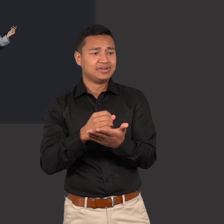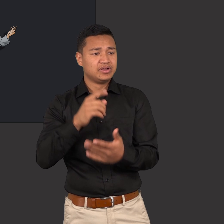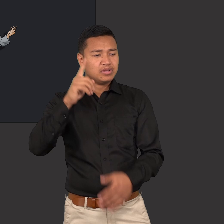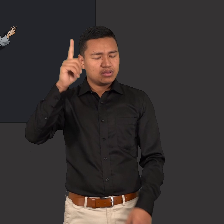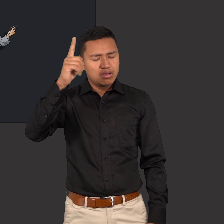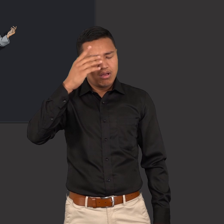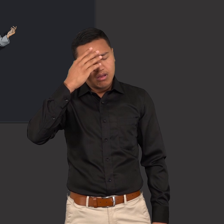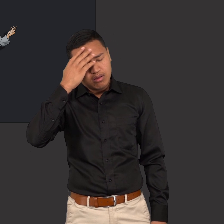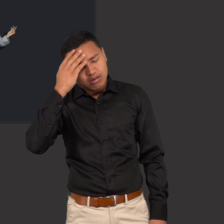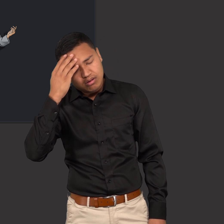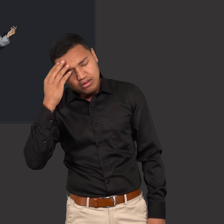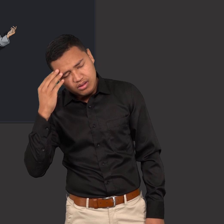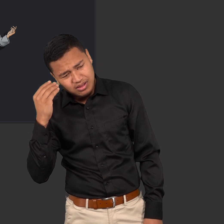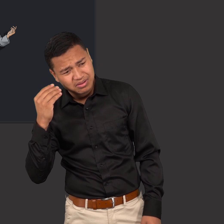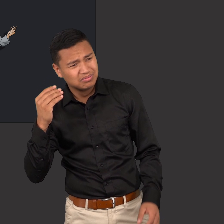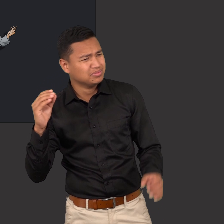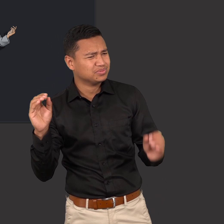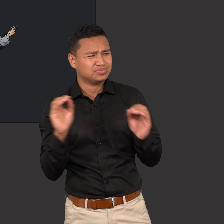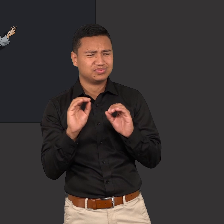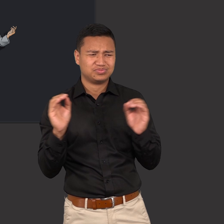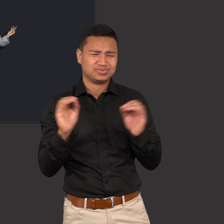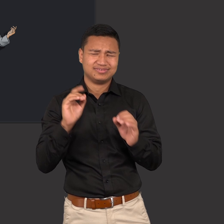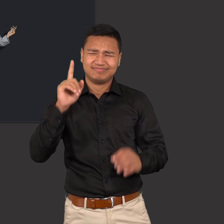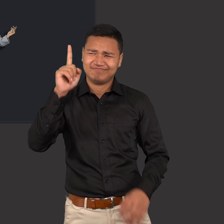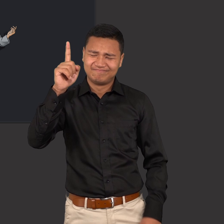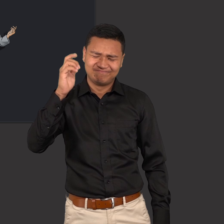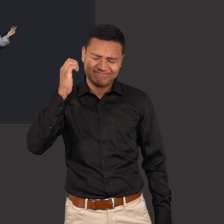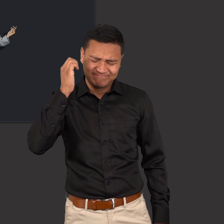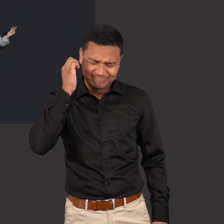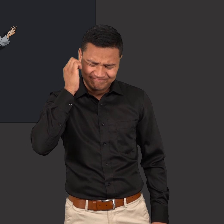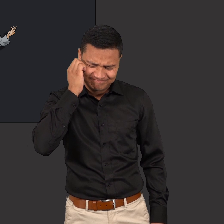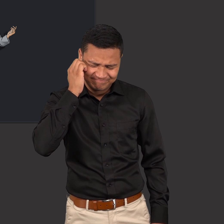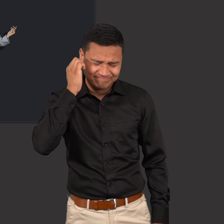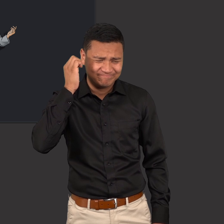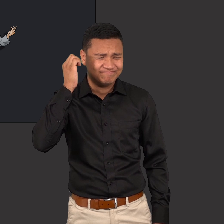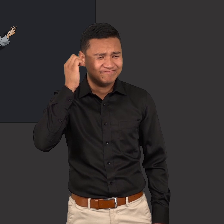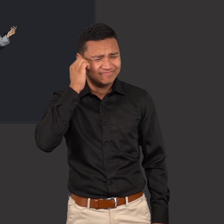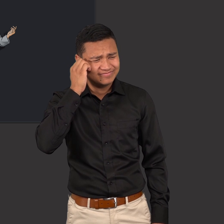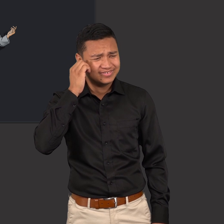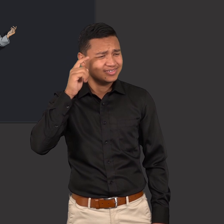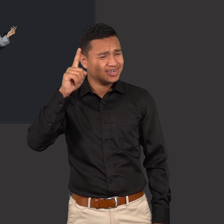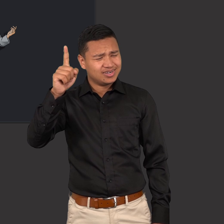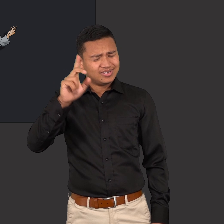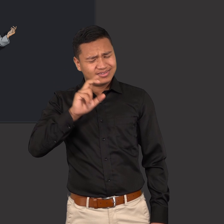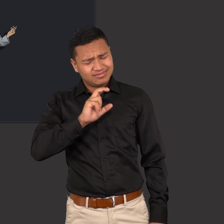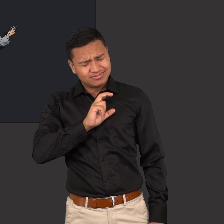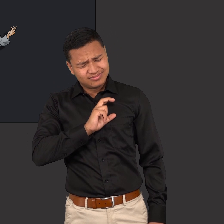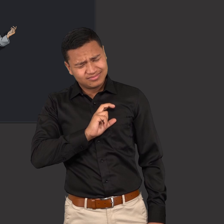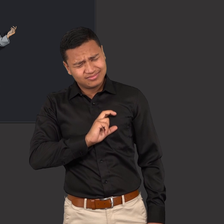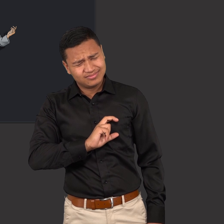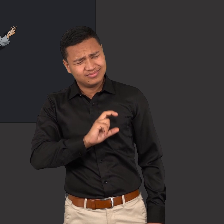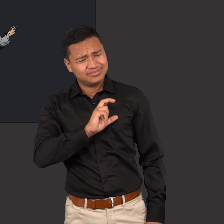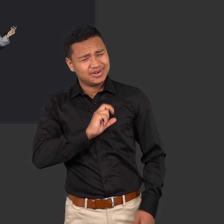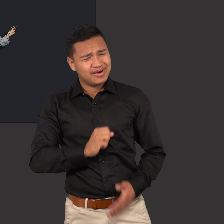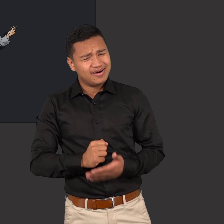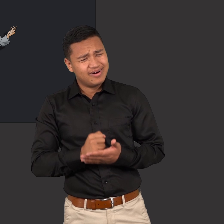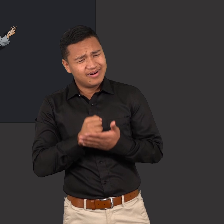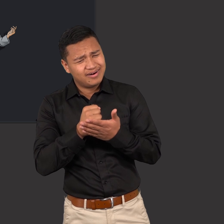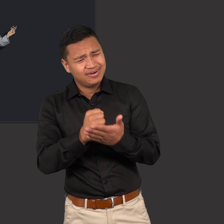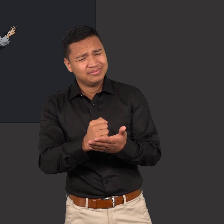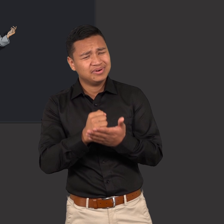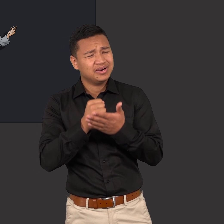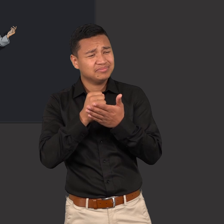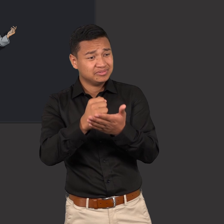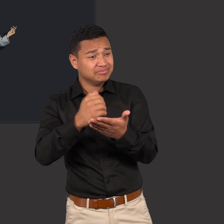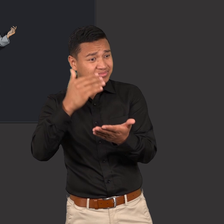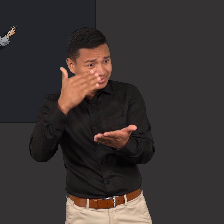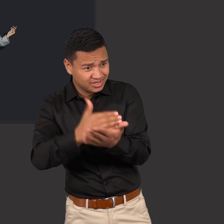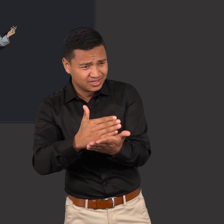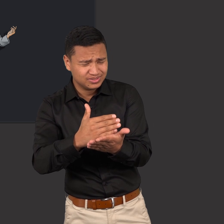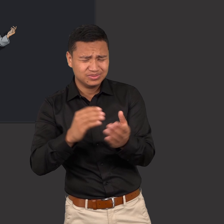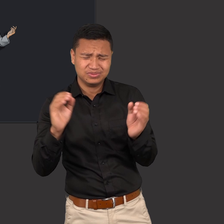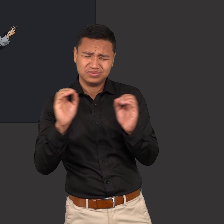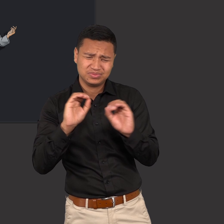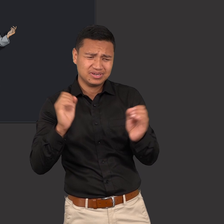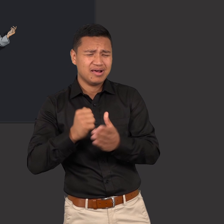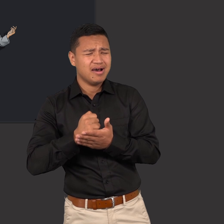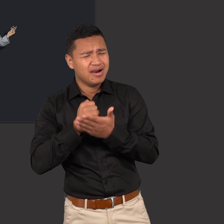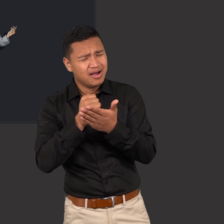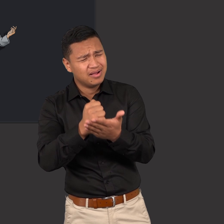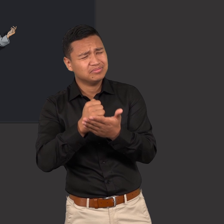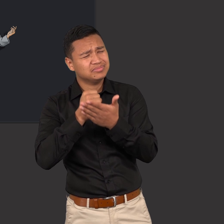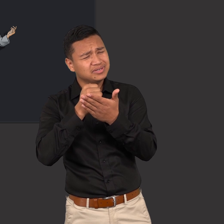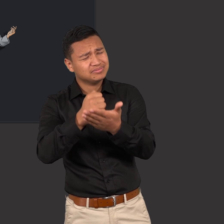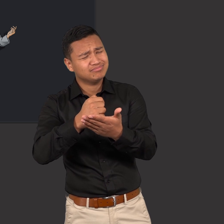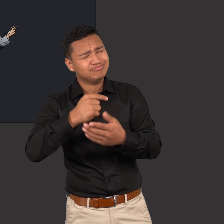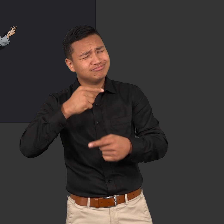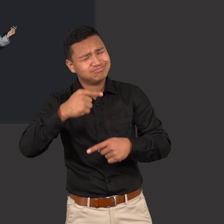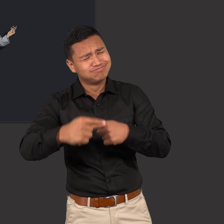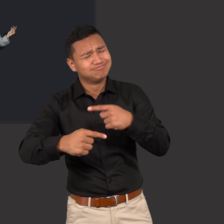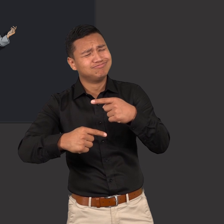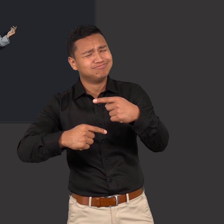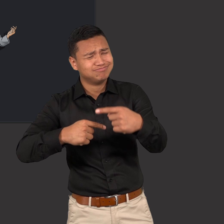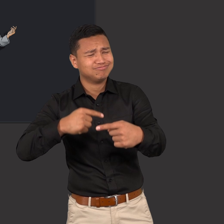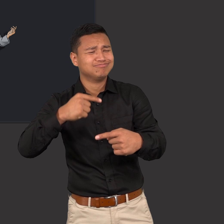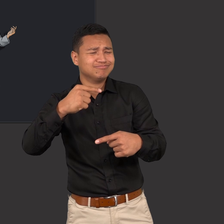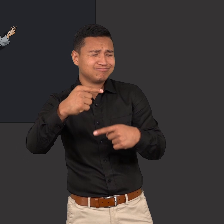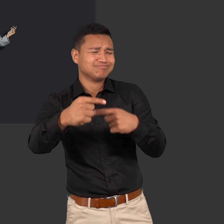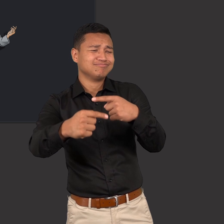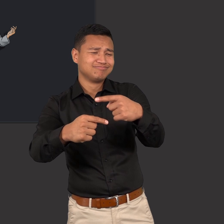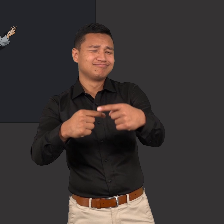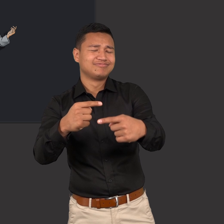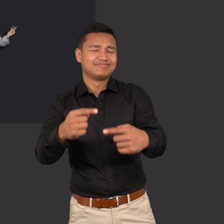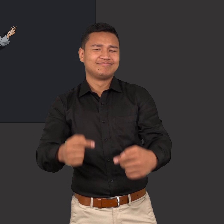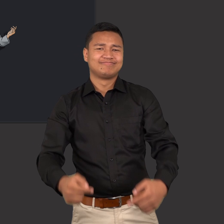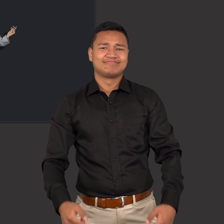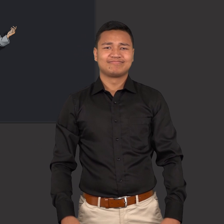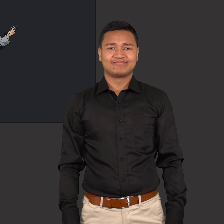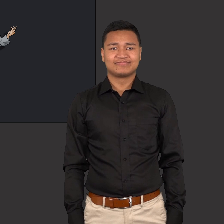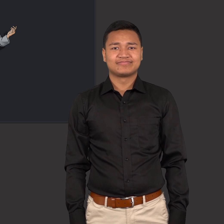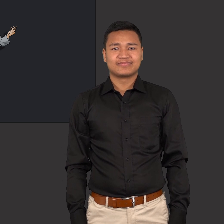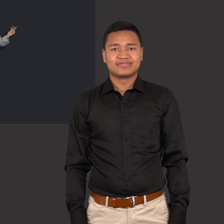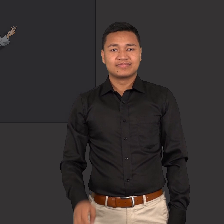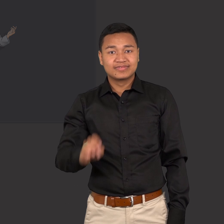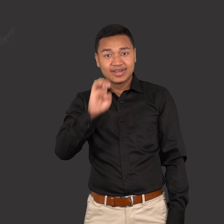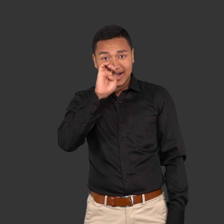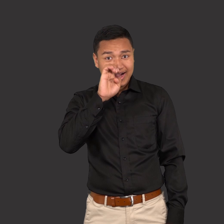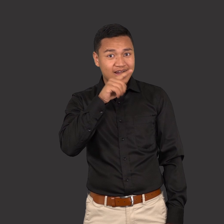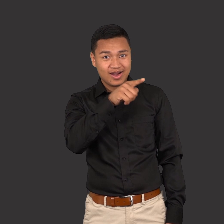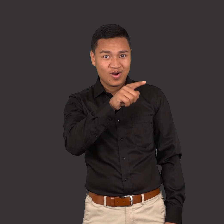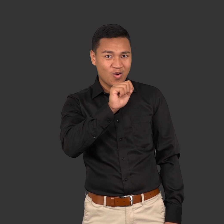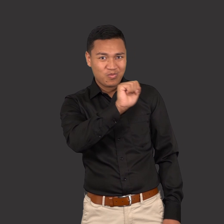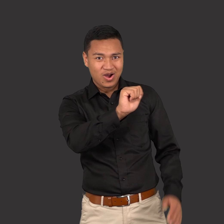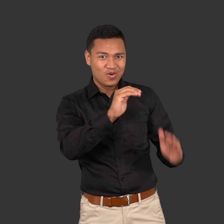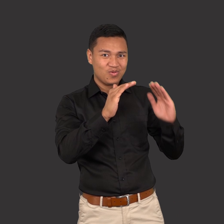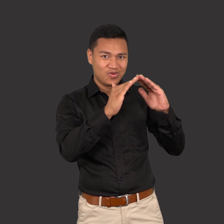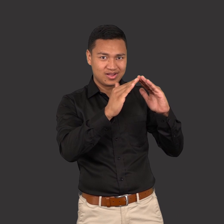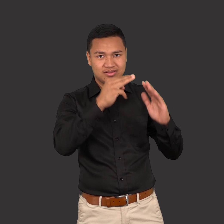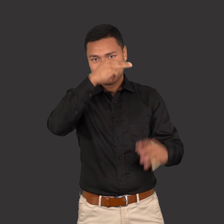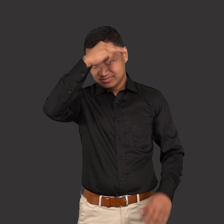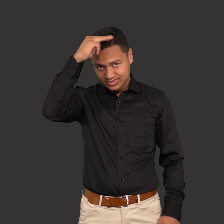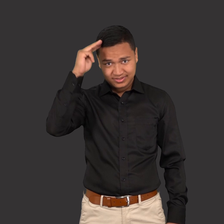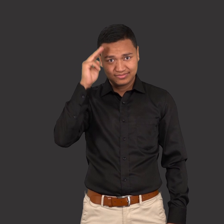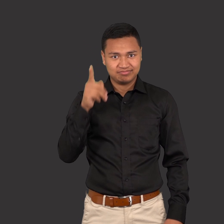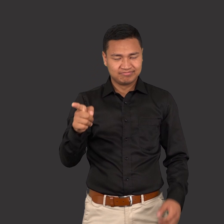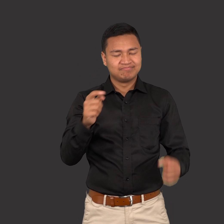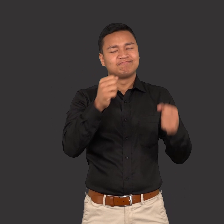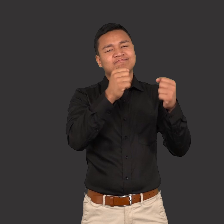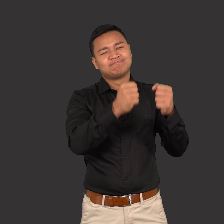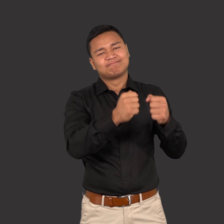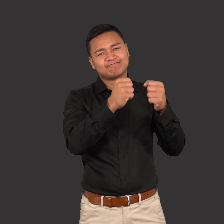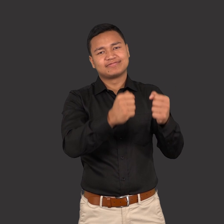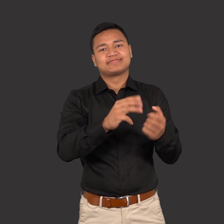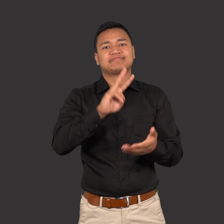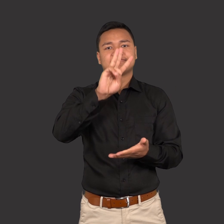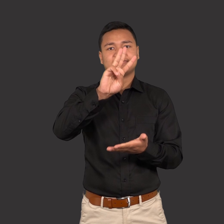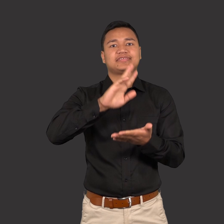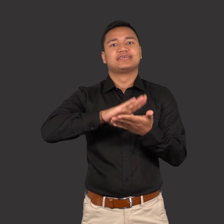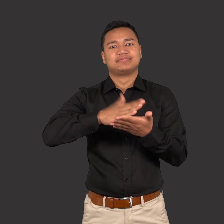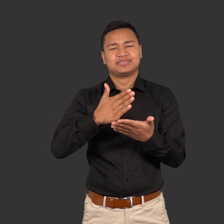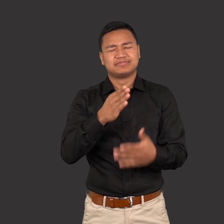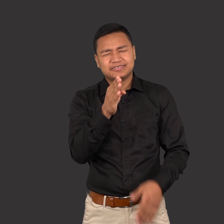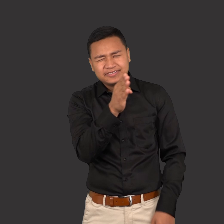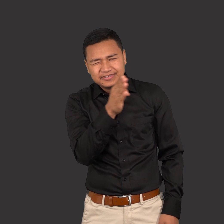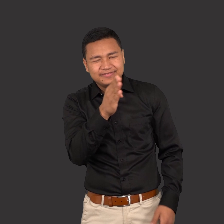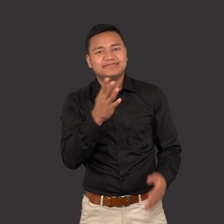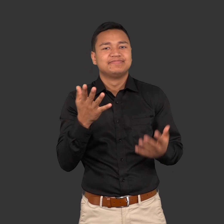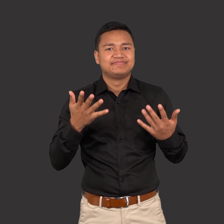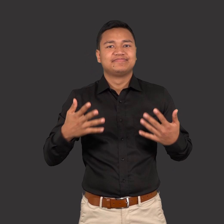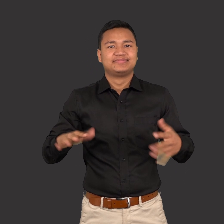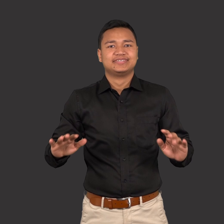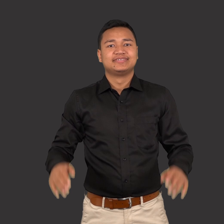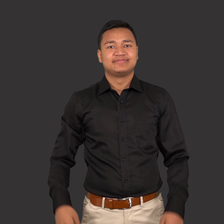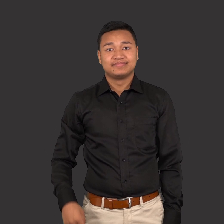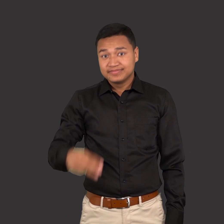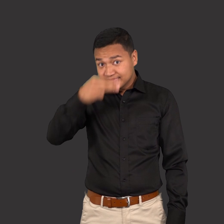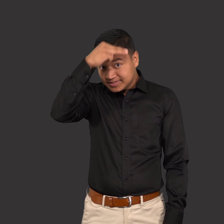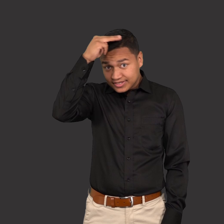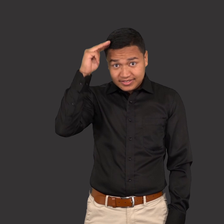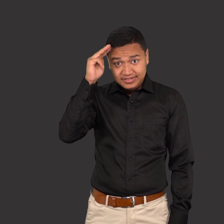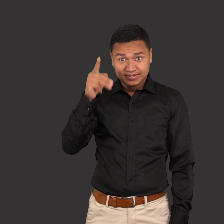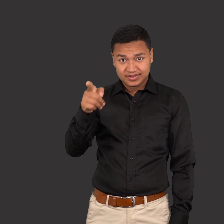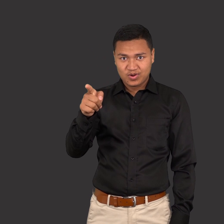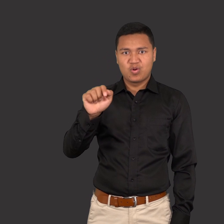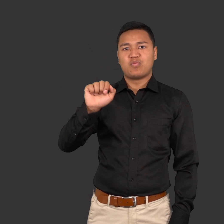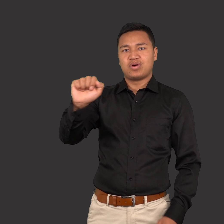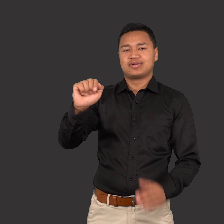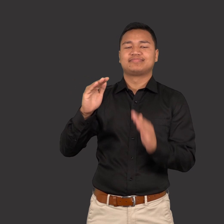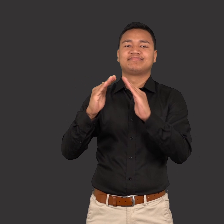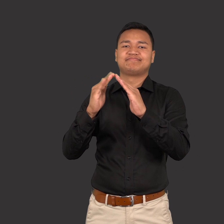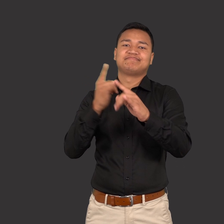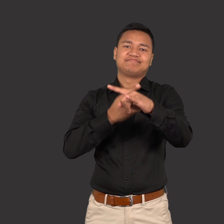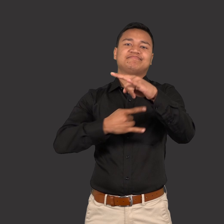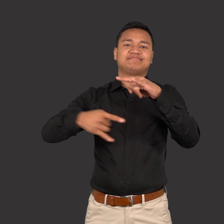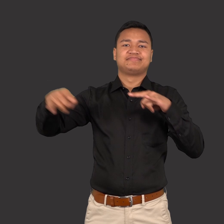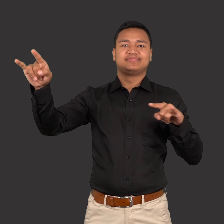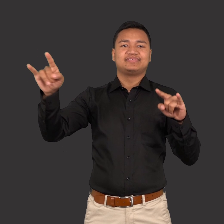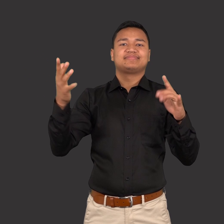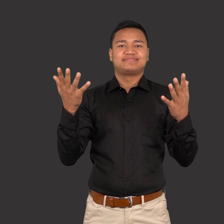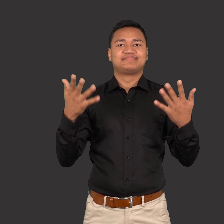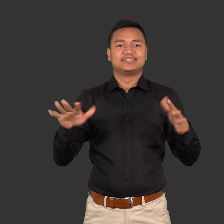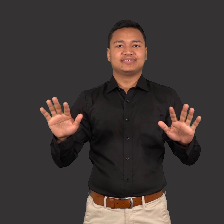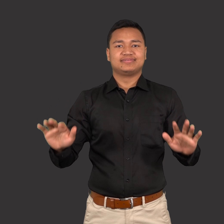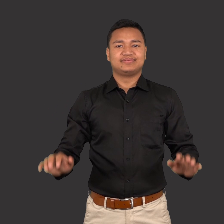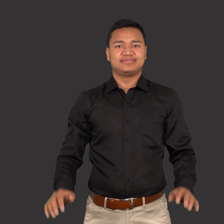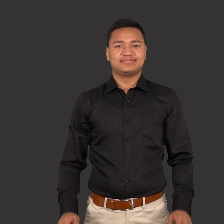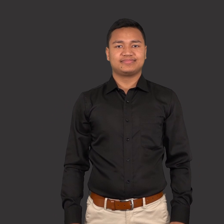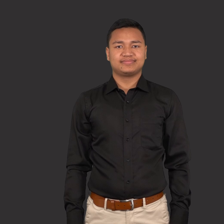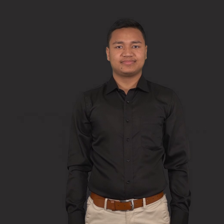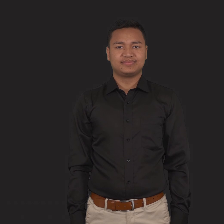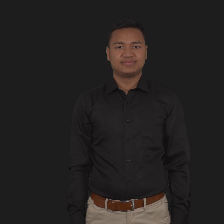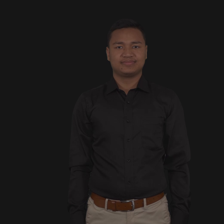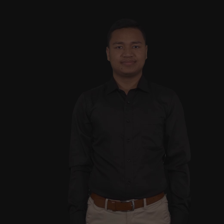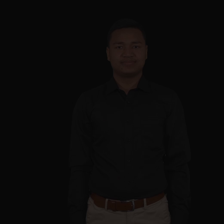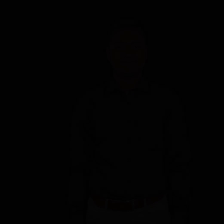Mary stayed with Elizabeth for about three months and then returned home.